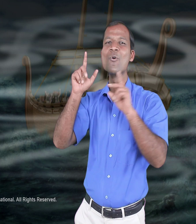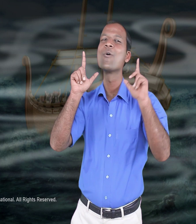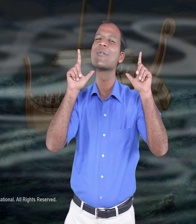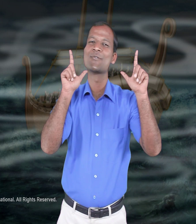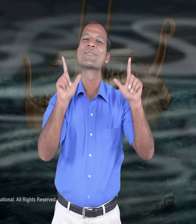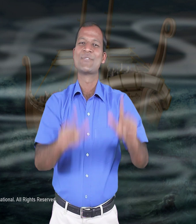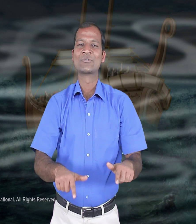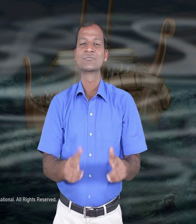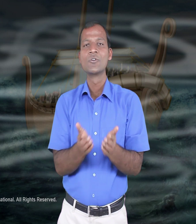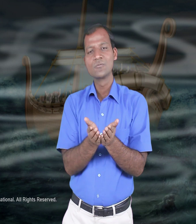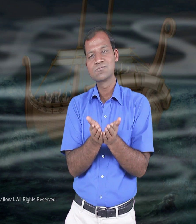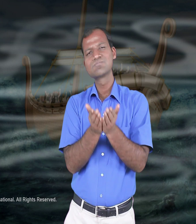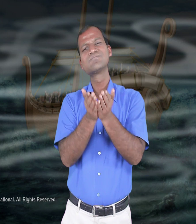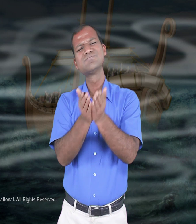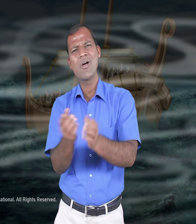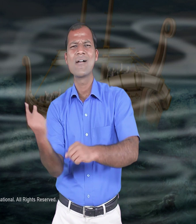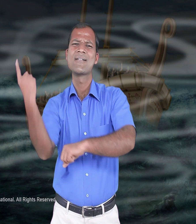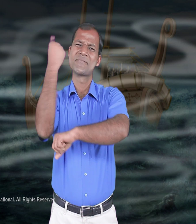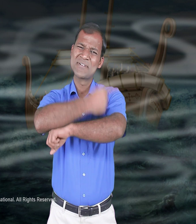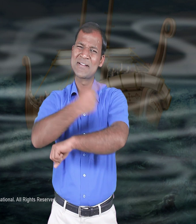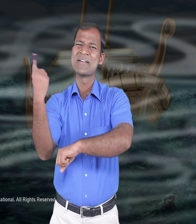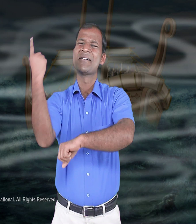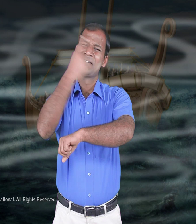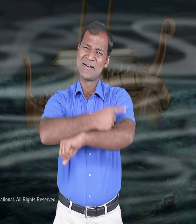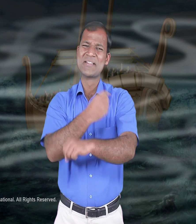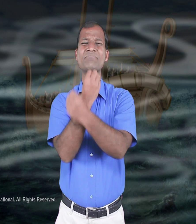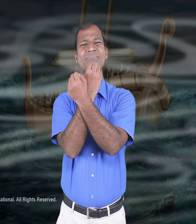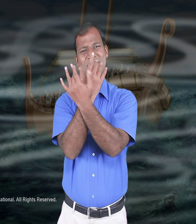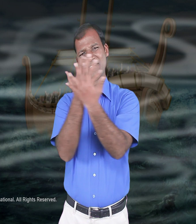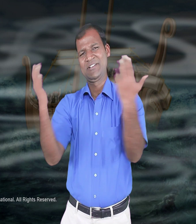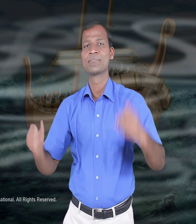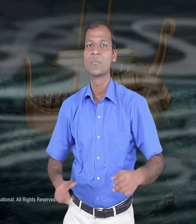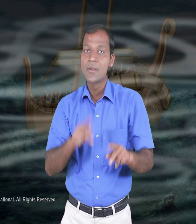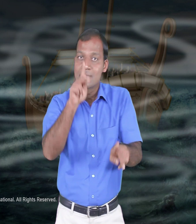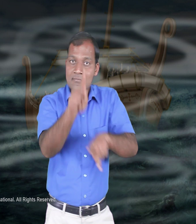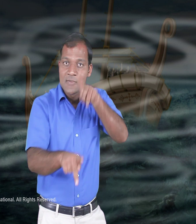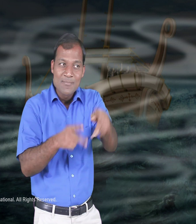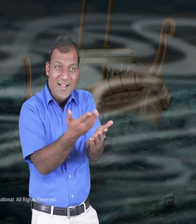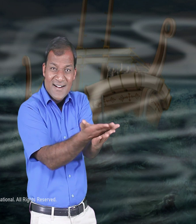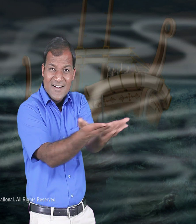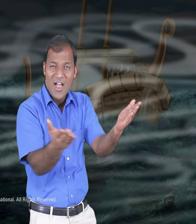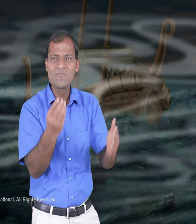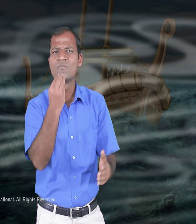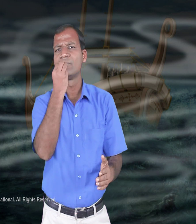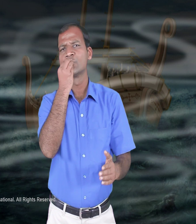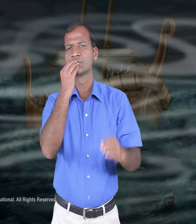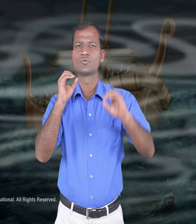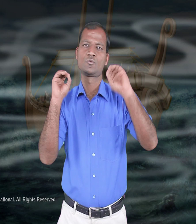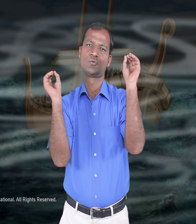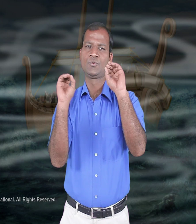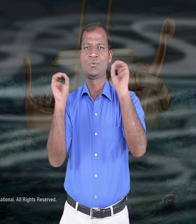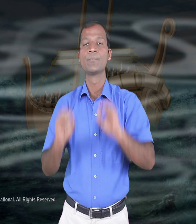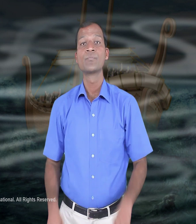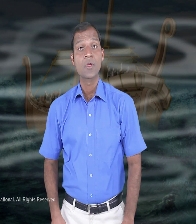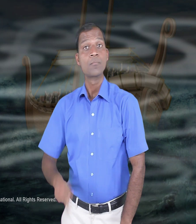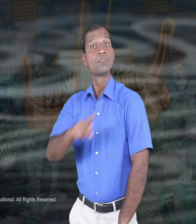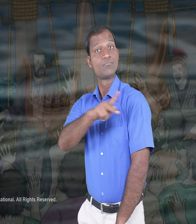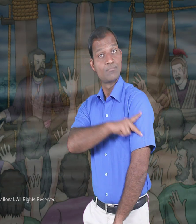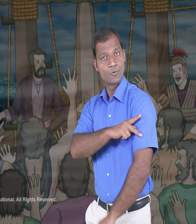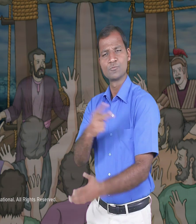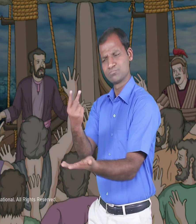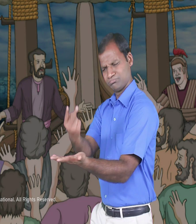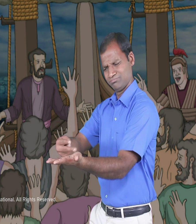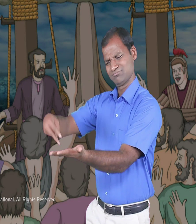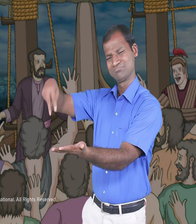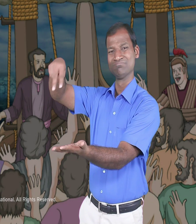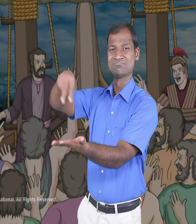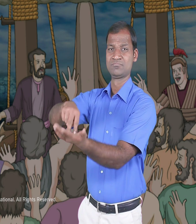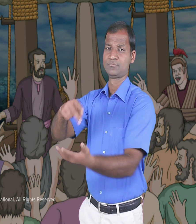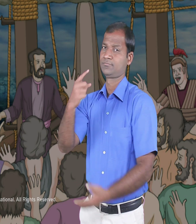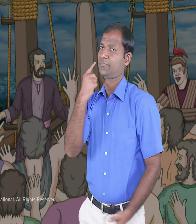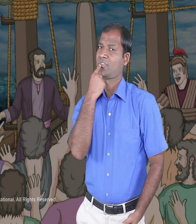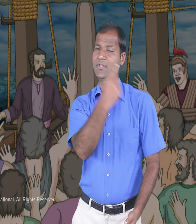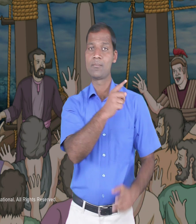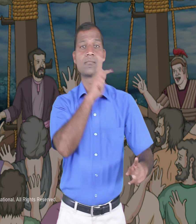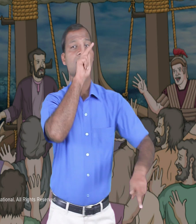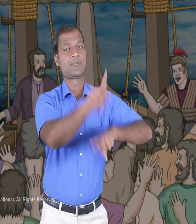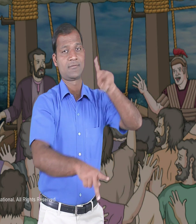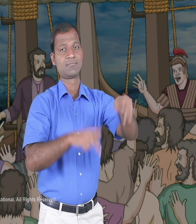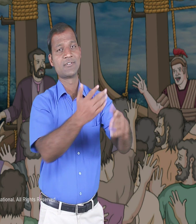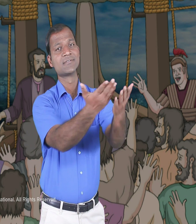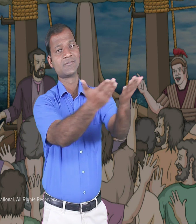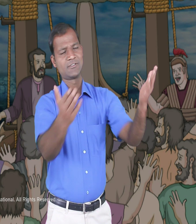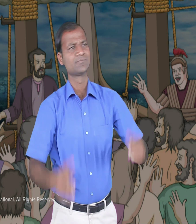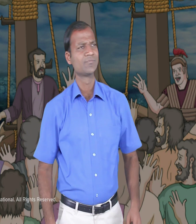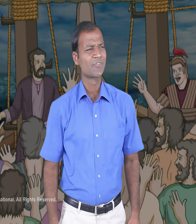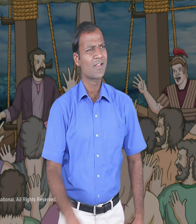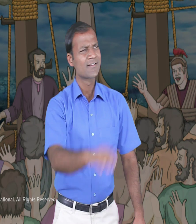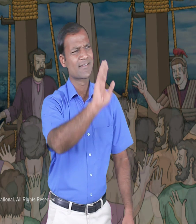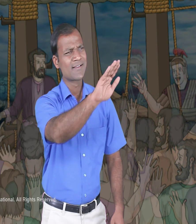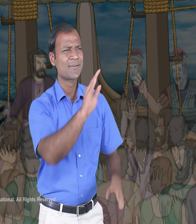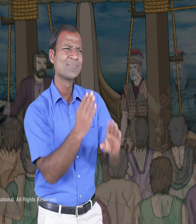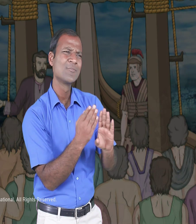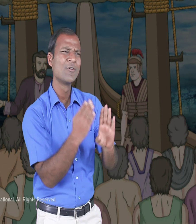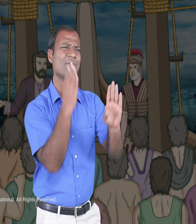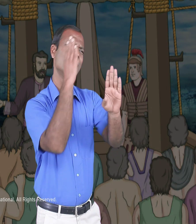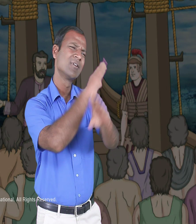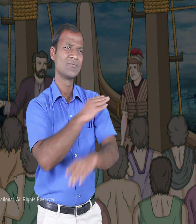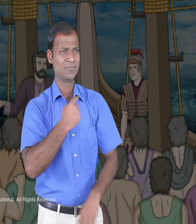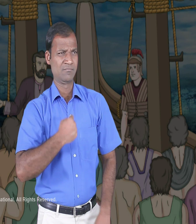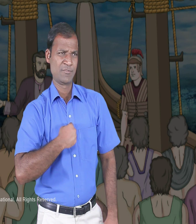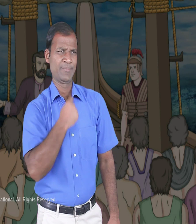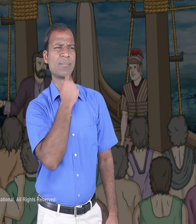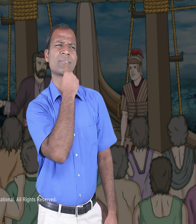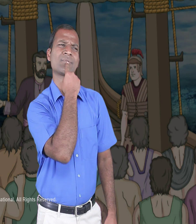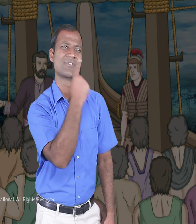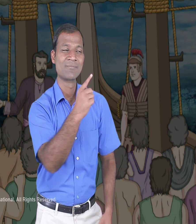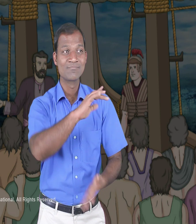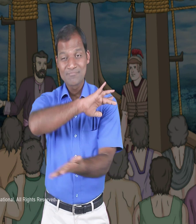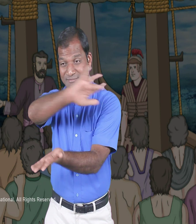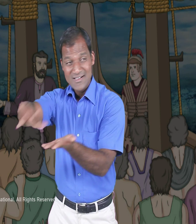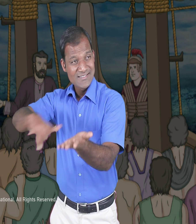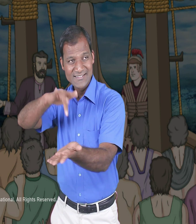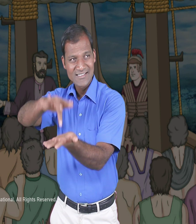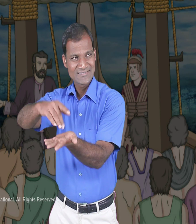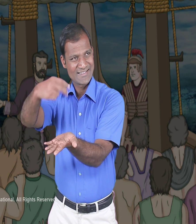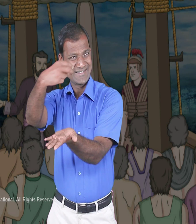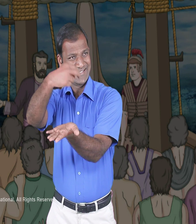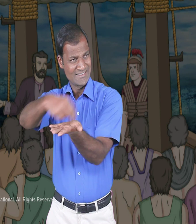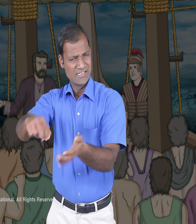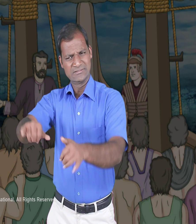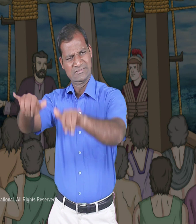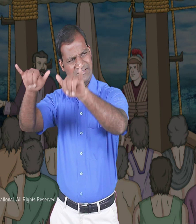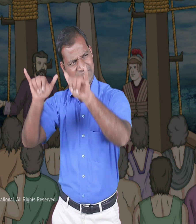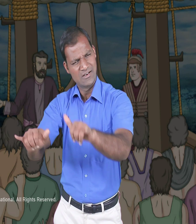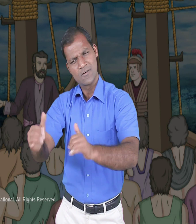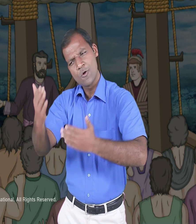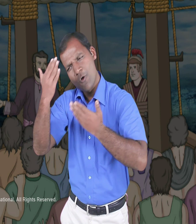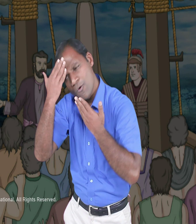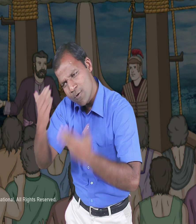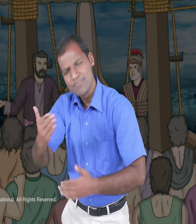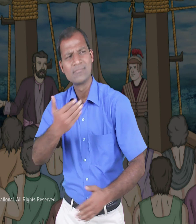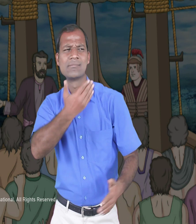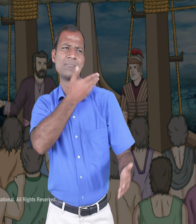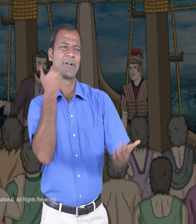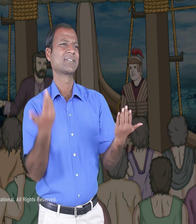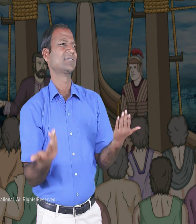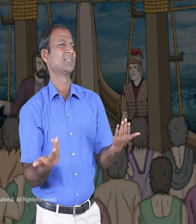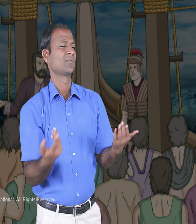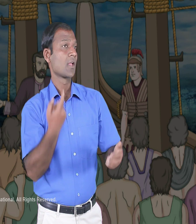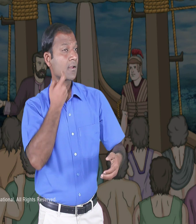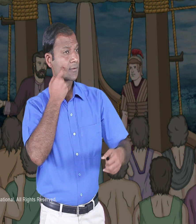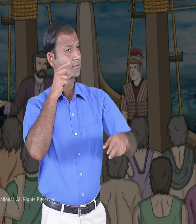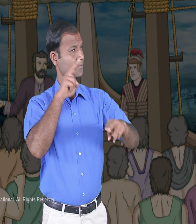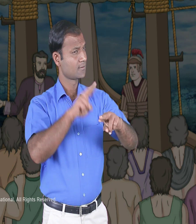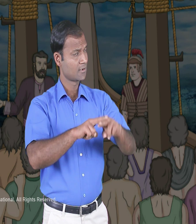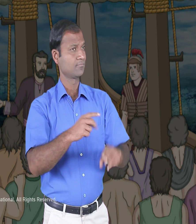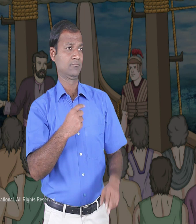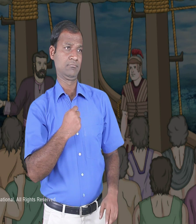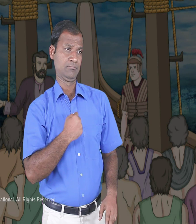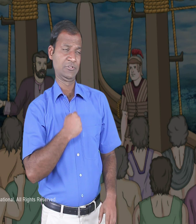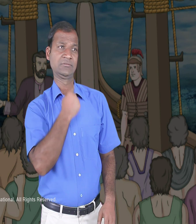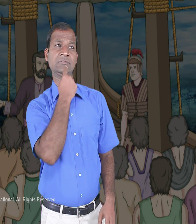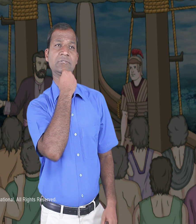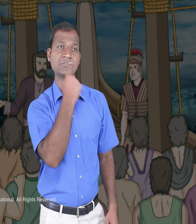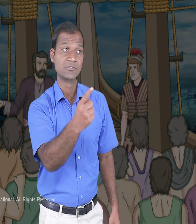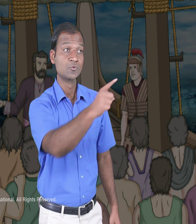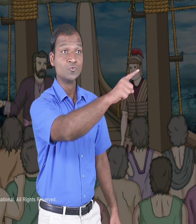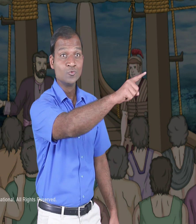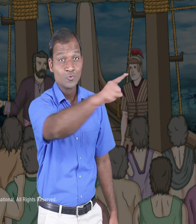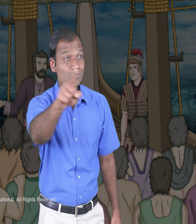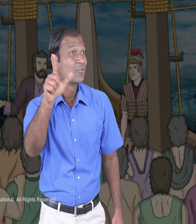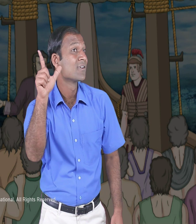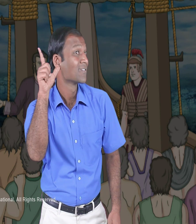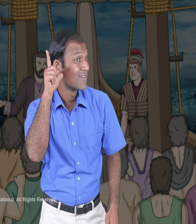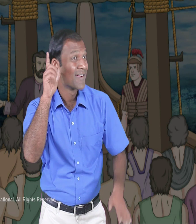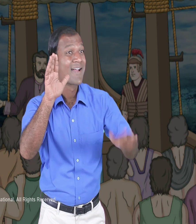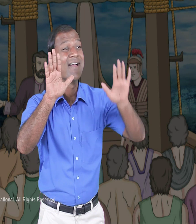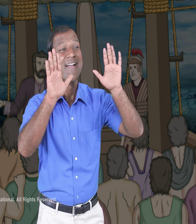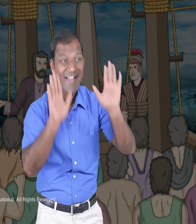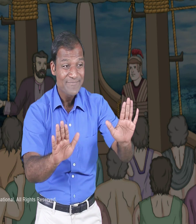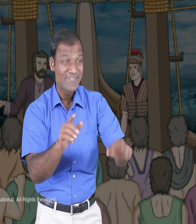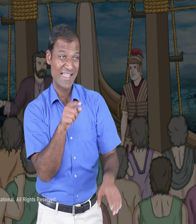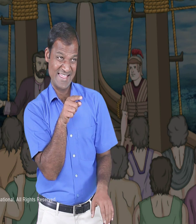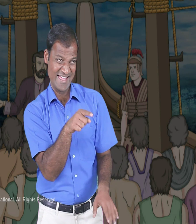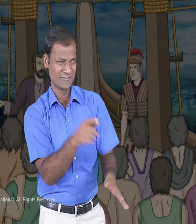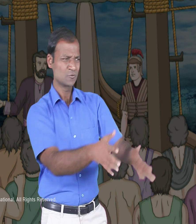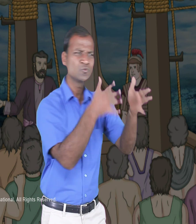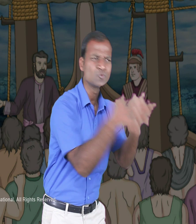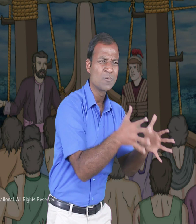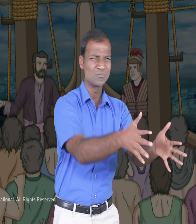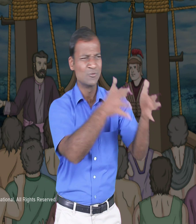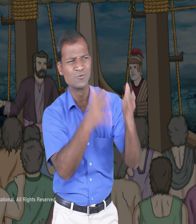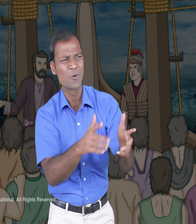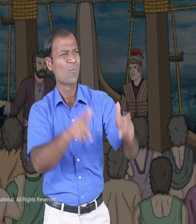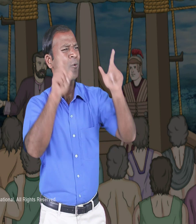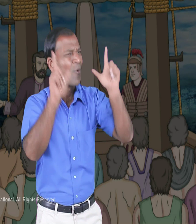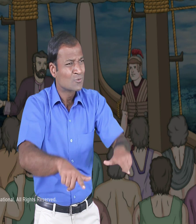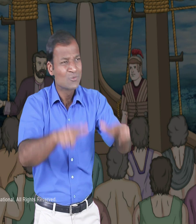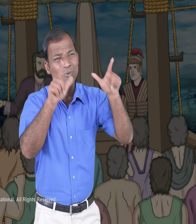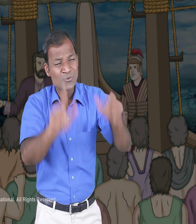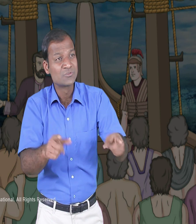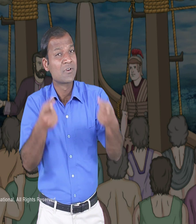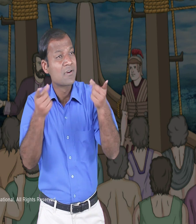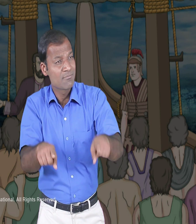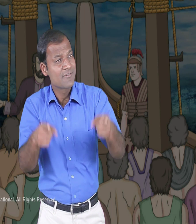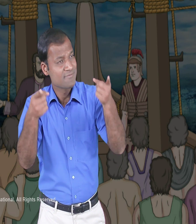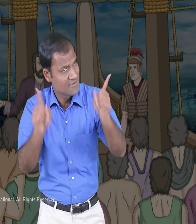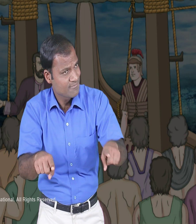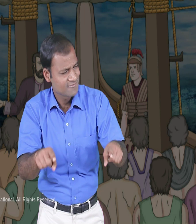After the men had gone a long time without food, Paul stood up among them and said, “Men, you should have followed my advice not to sail from Crete.